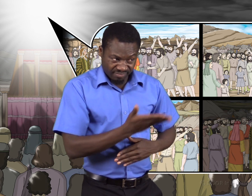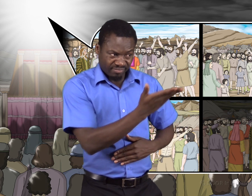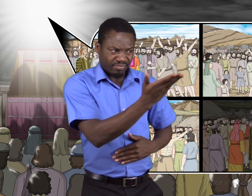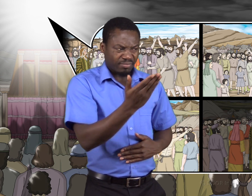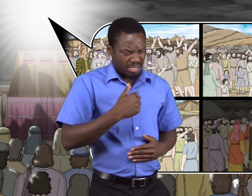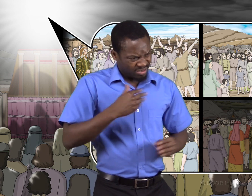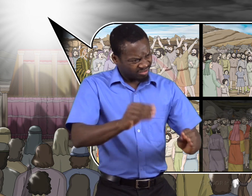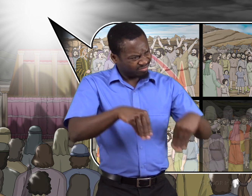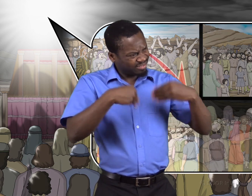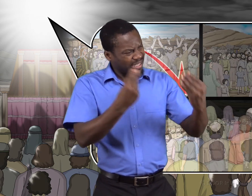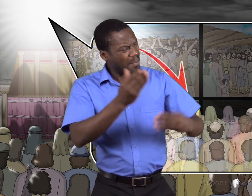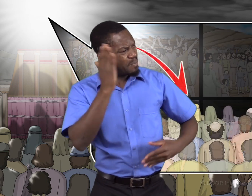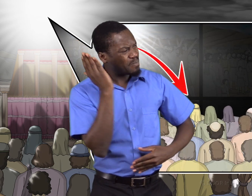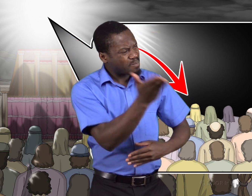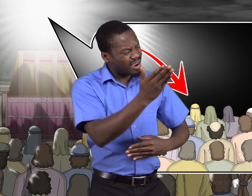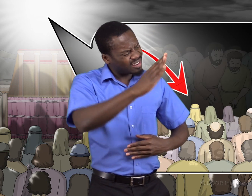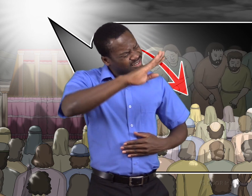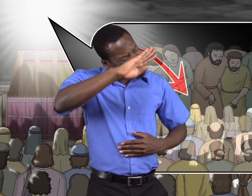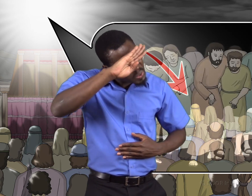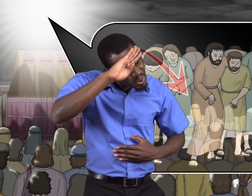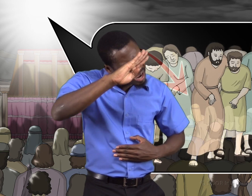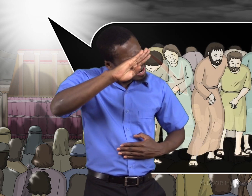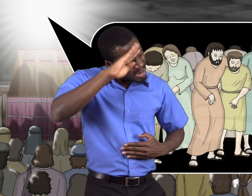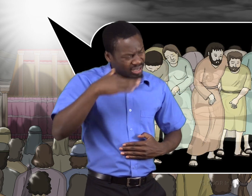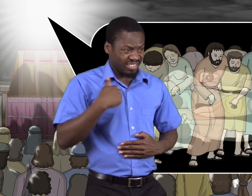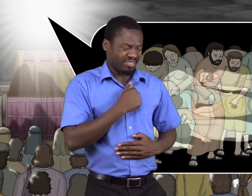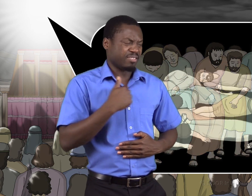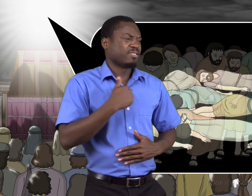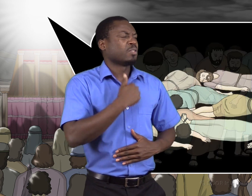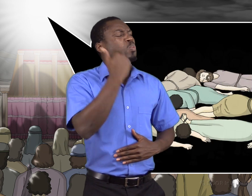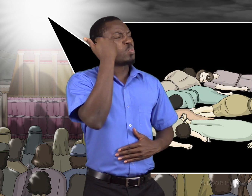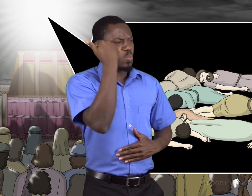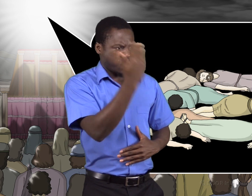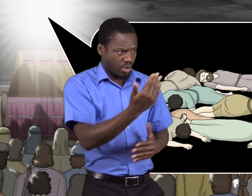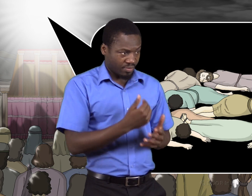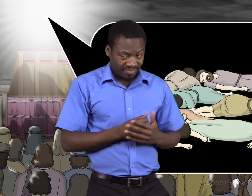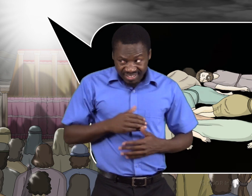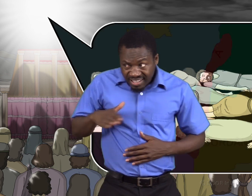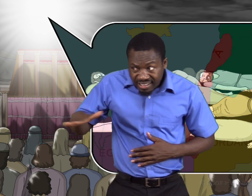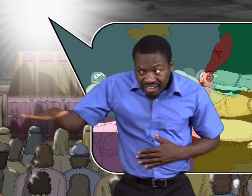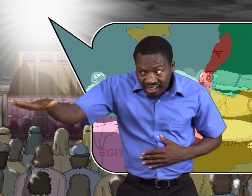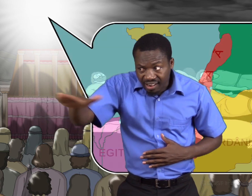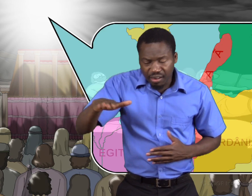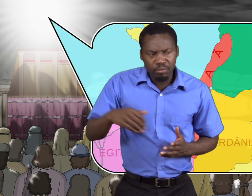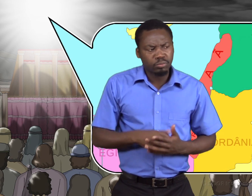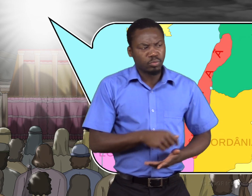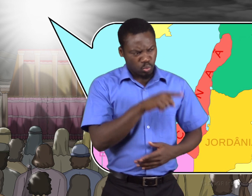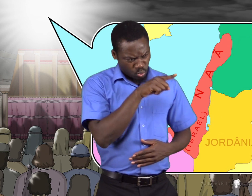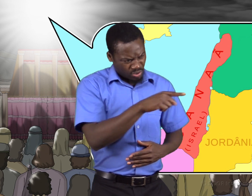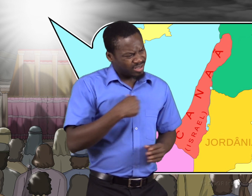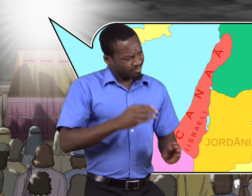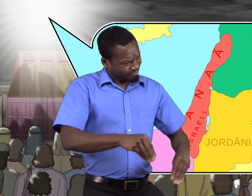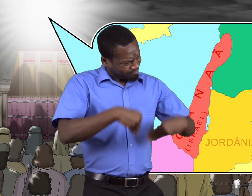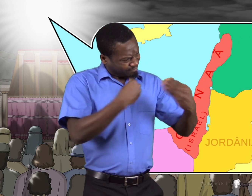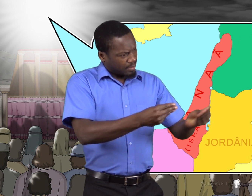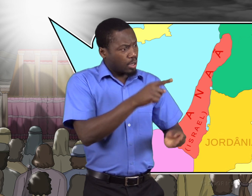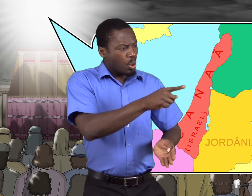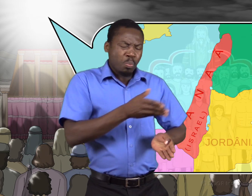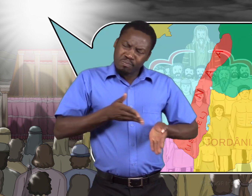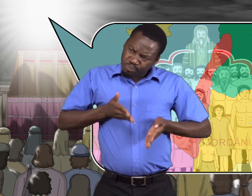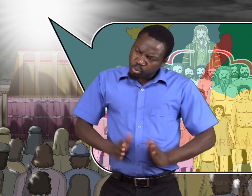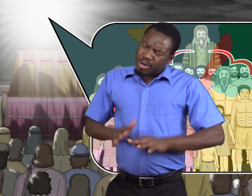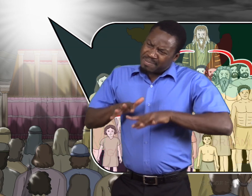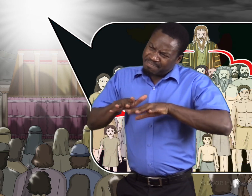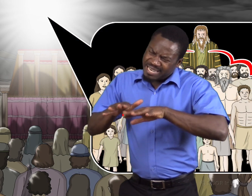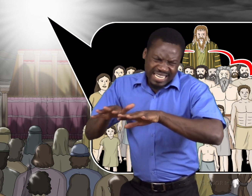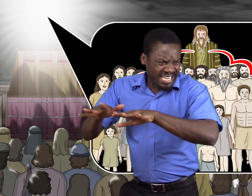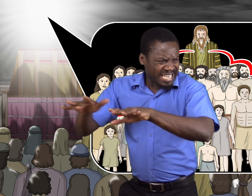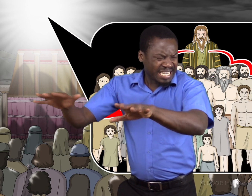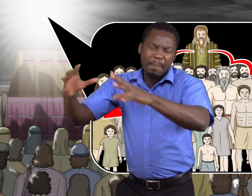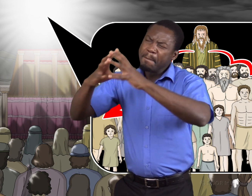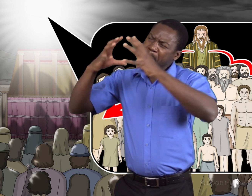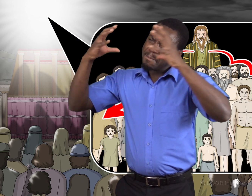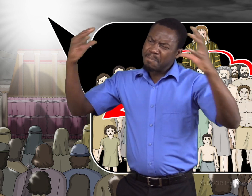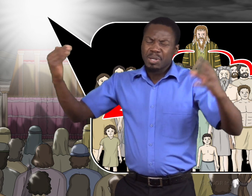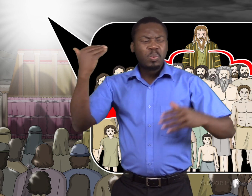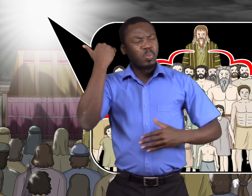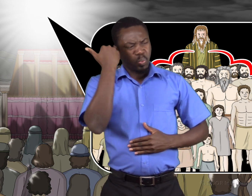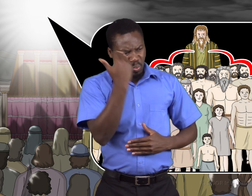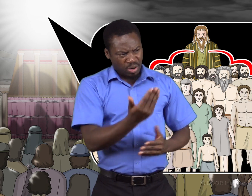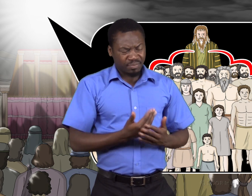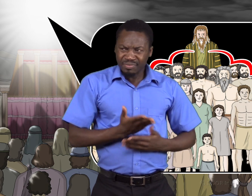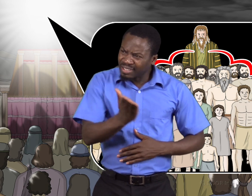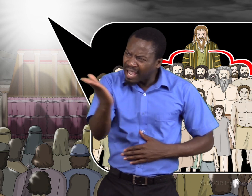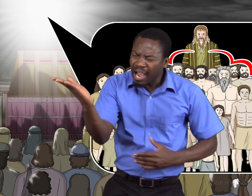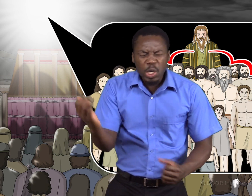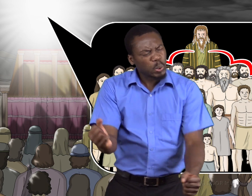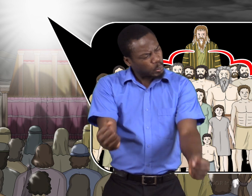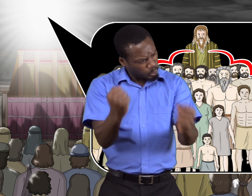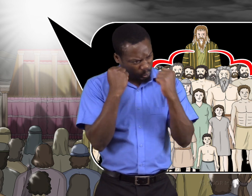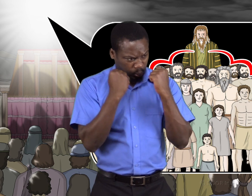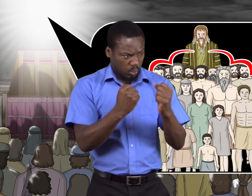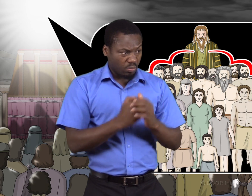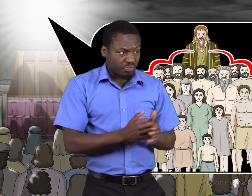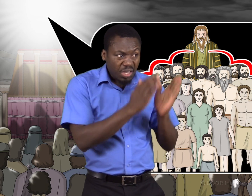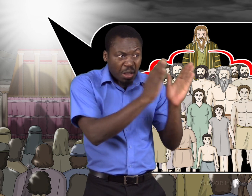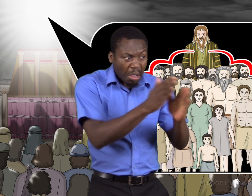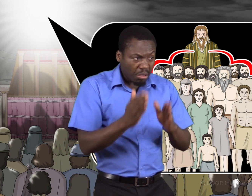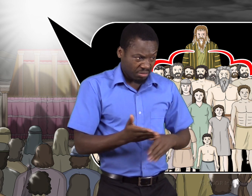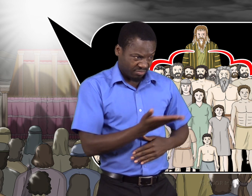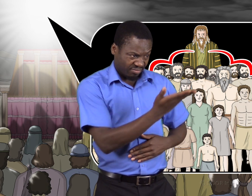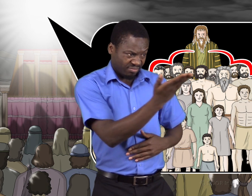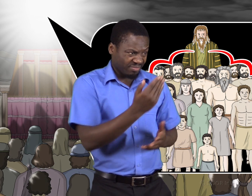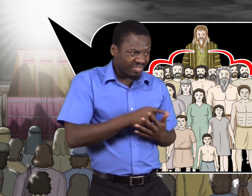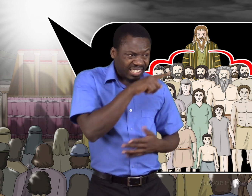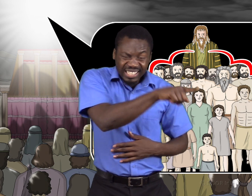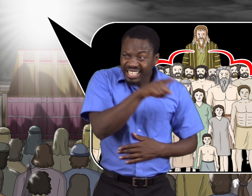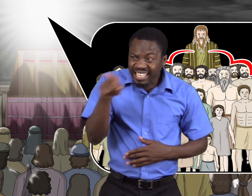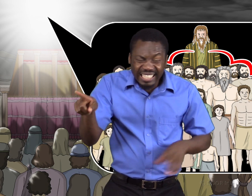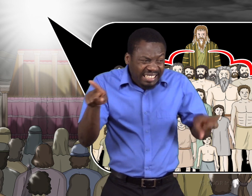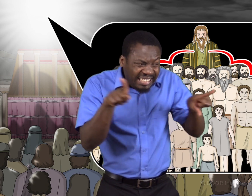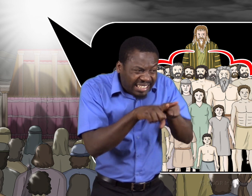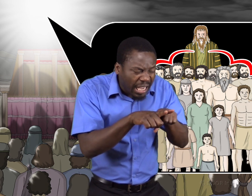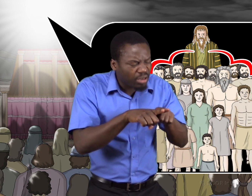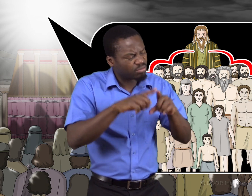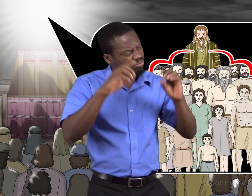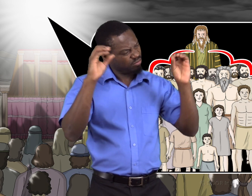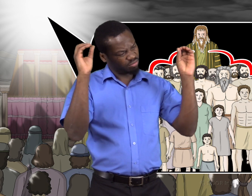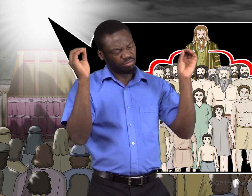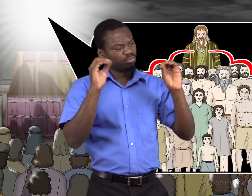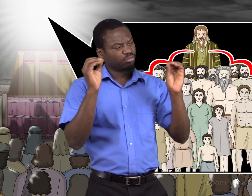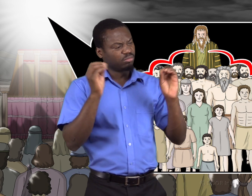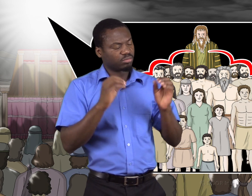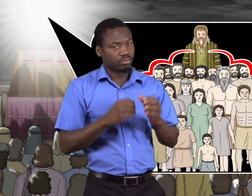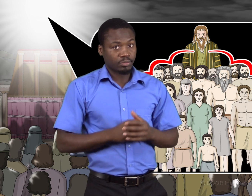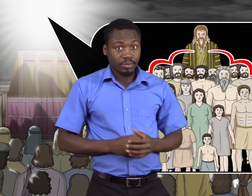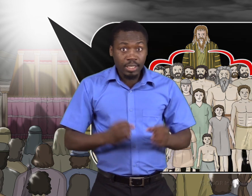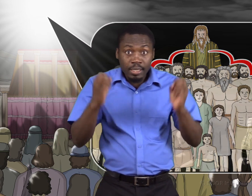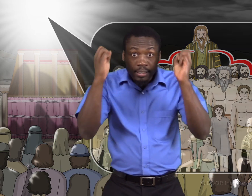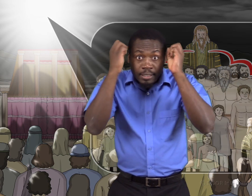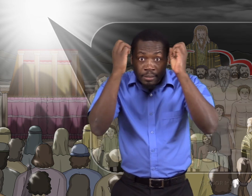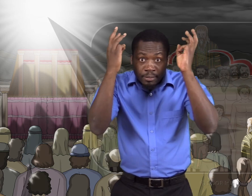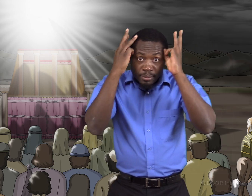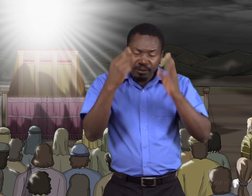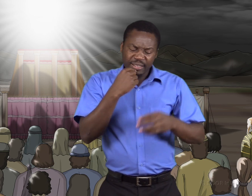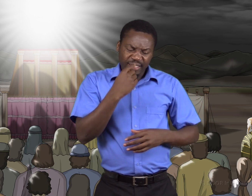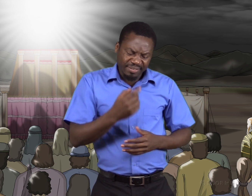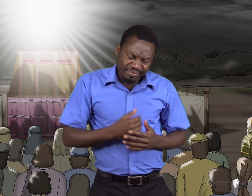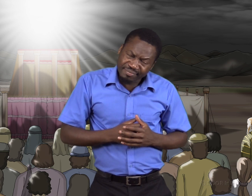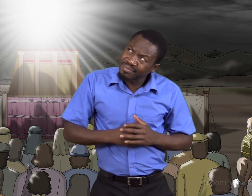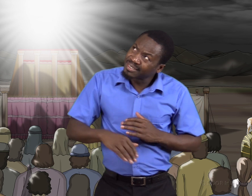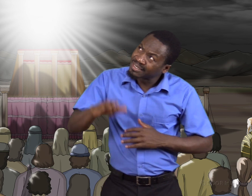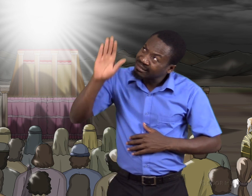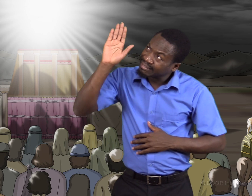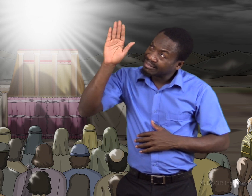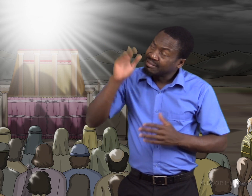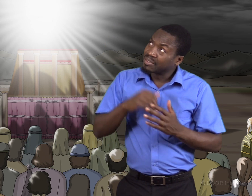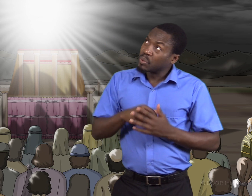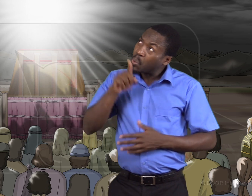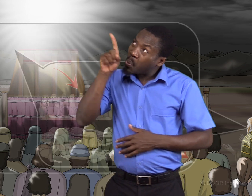I will strike them with a plague and destroy them—and I will make you into a nation greater and mightier than they are.”